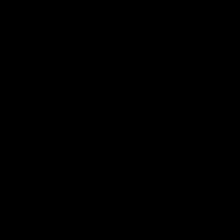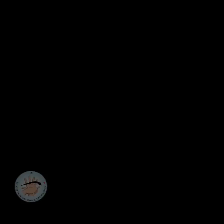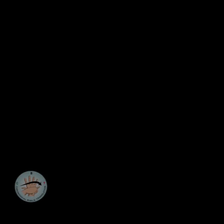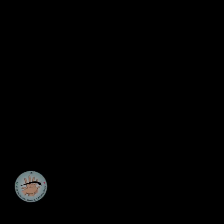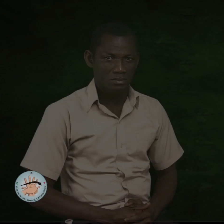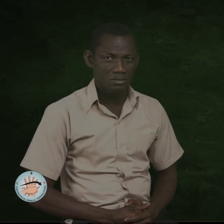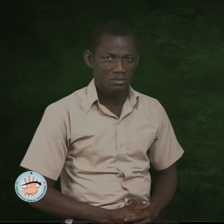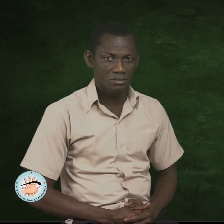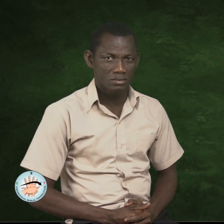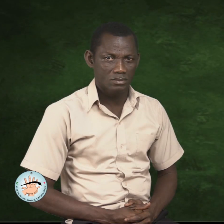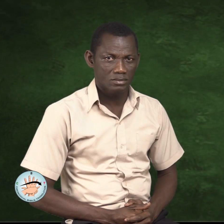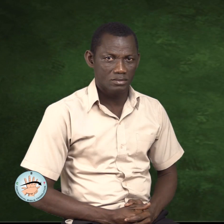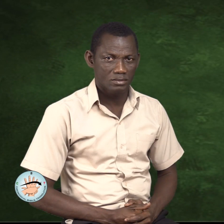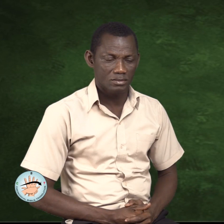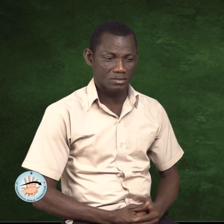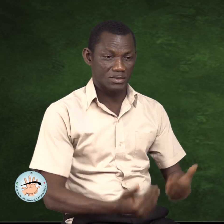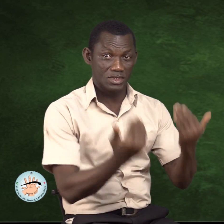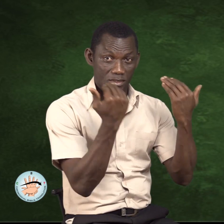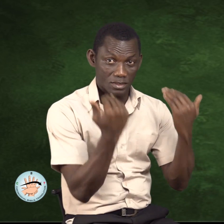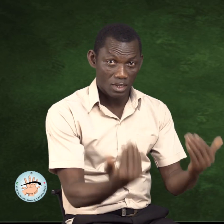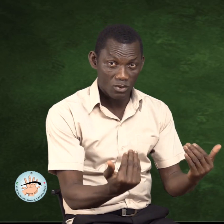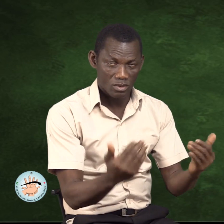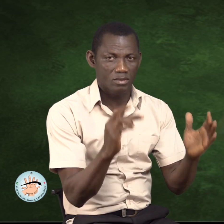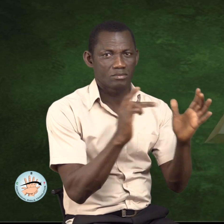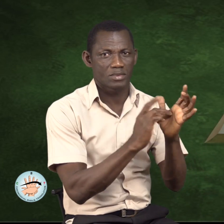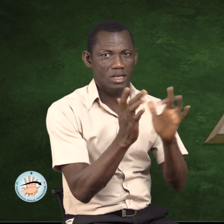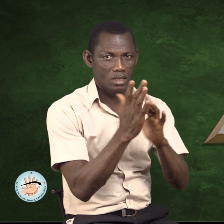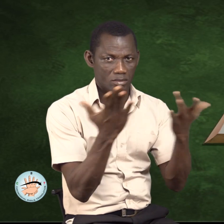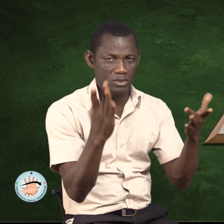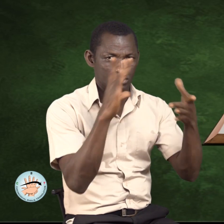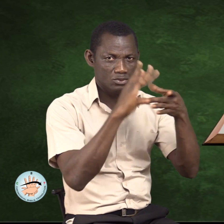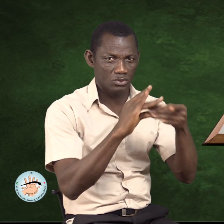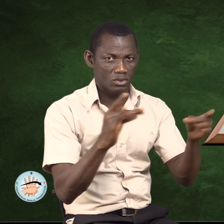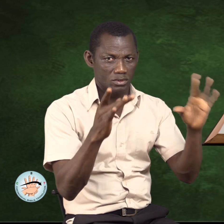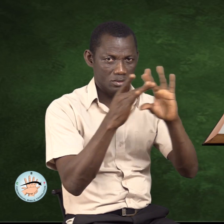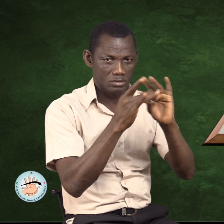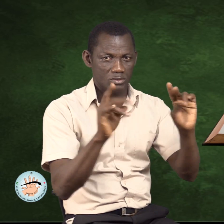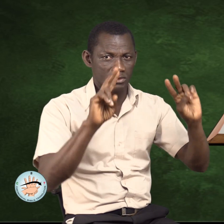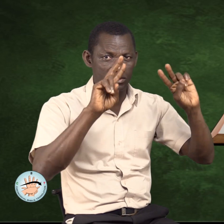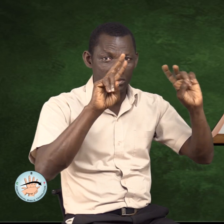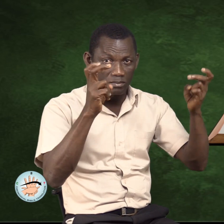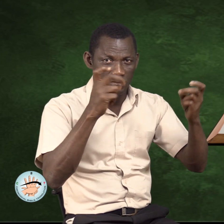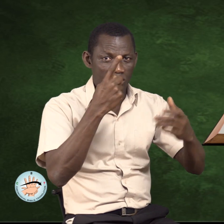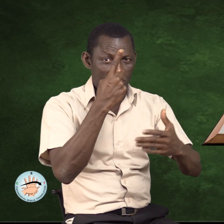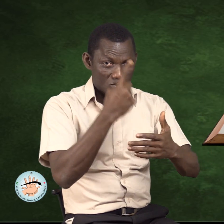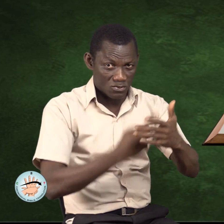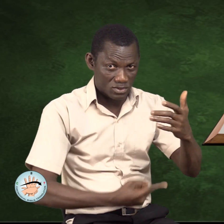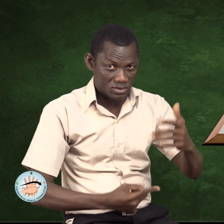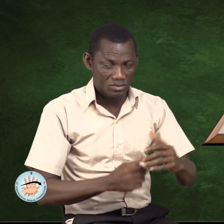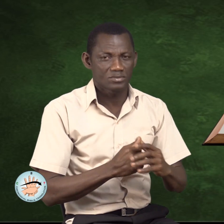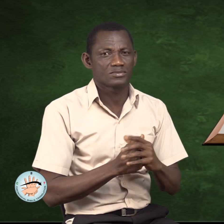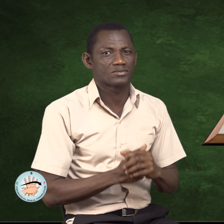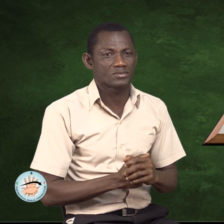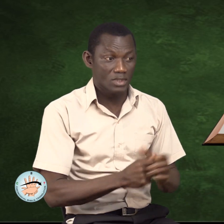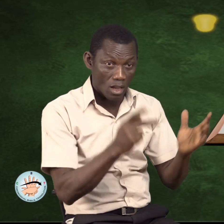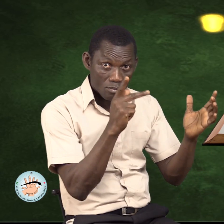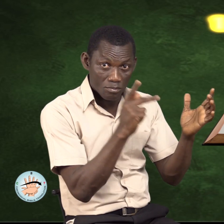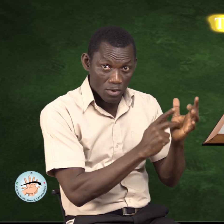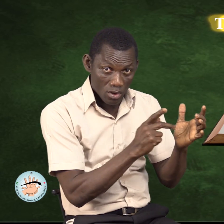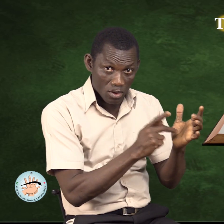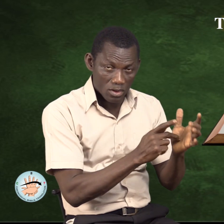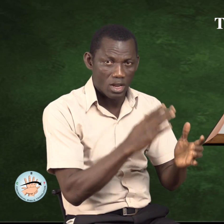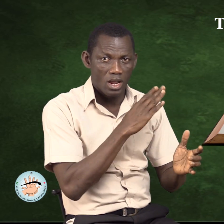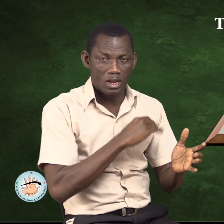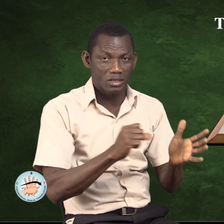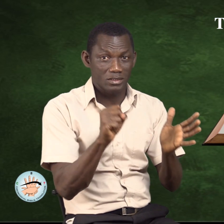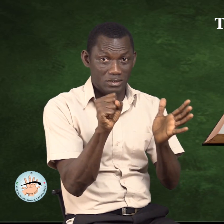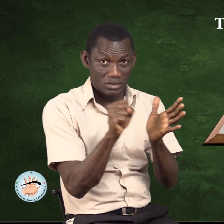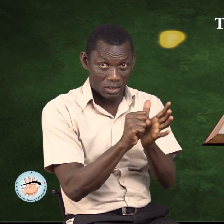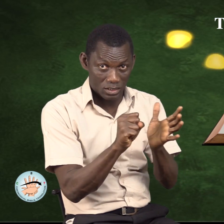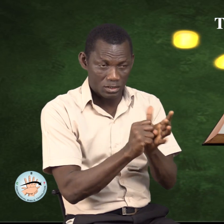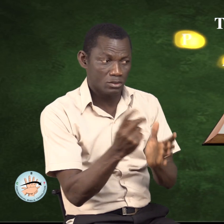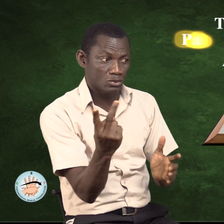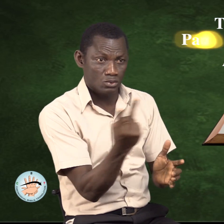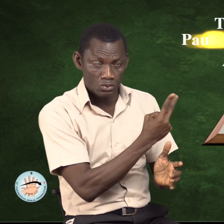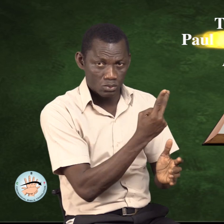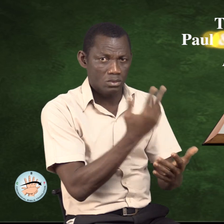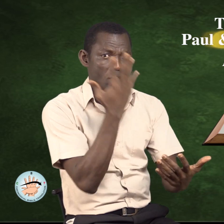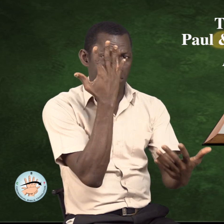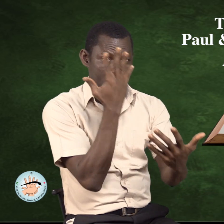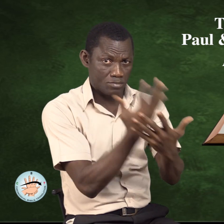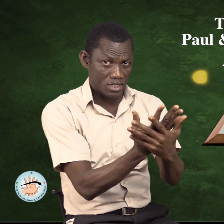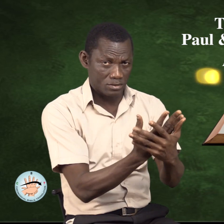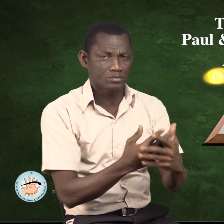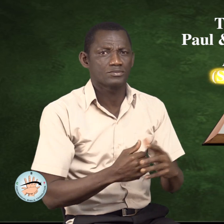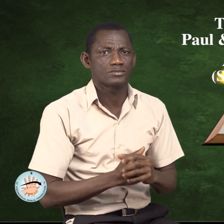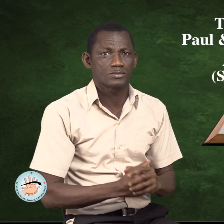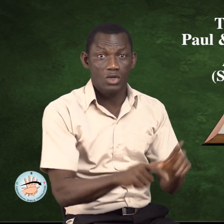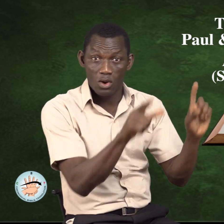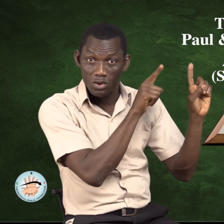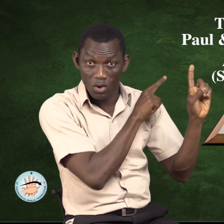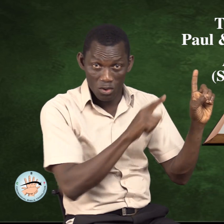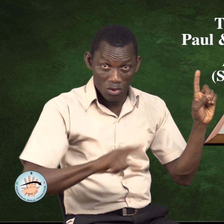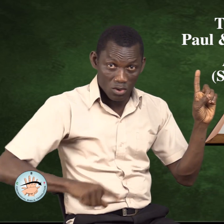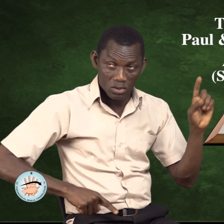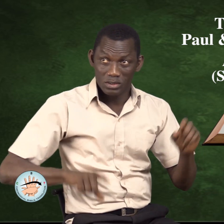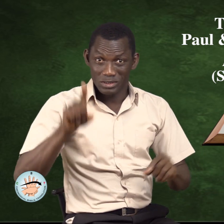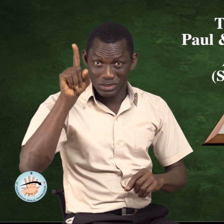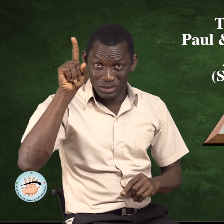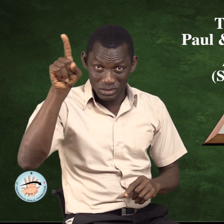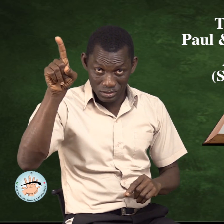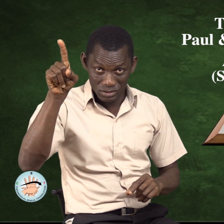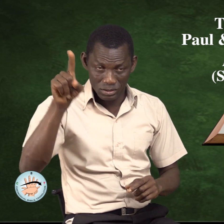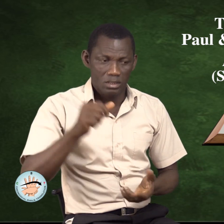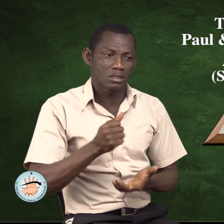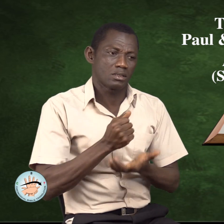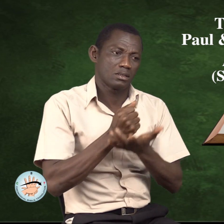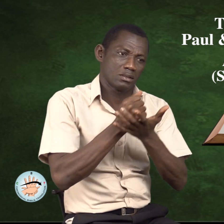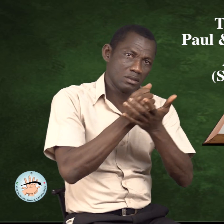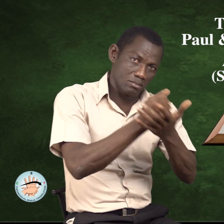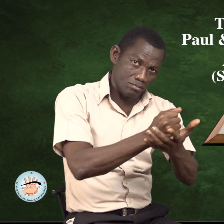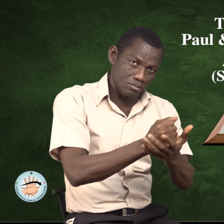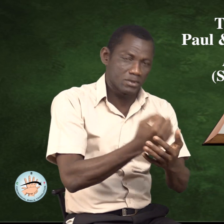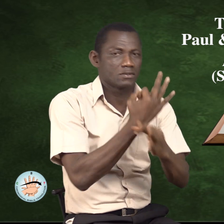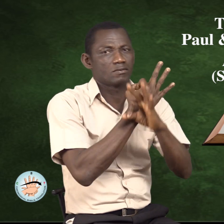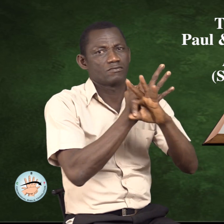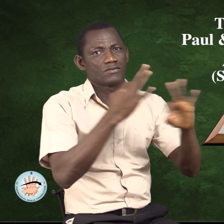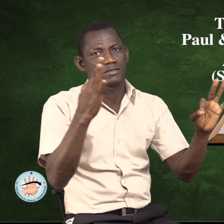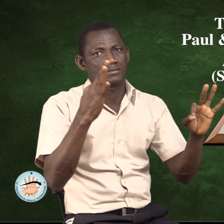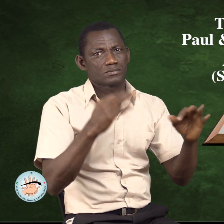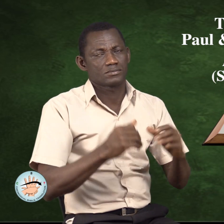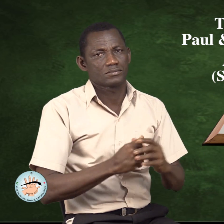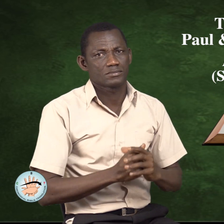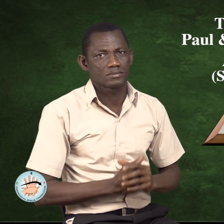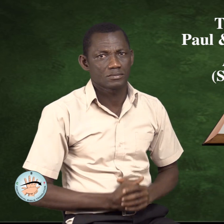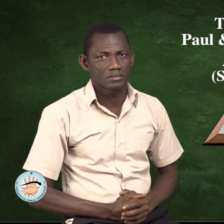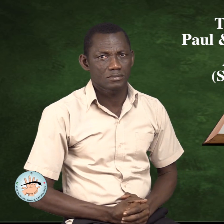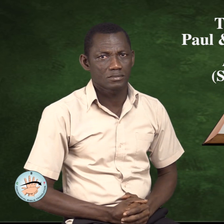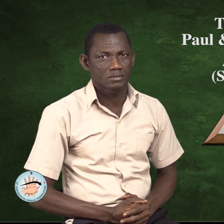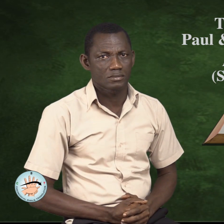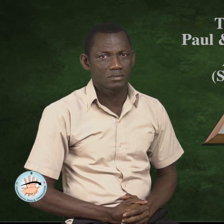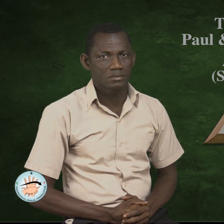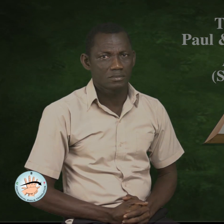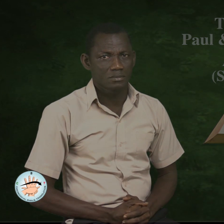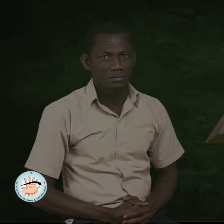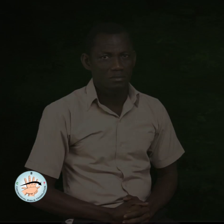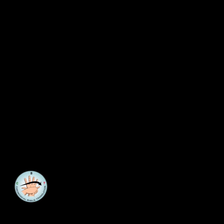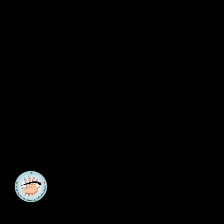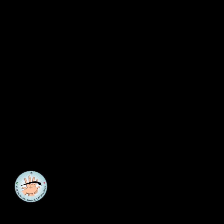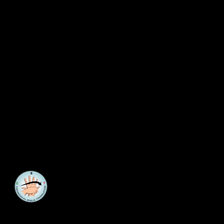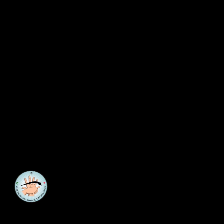The Lord frees Paul and Silas from prison